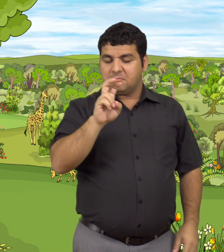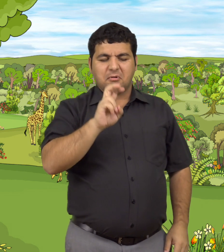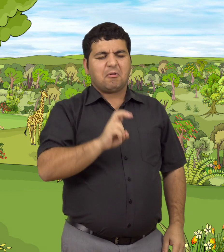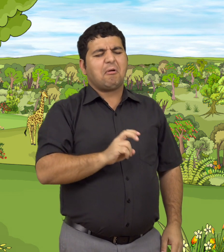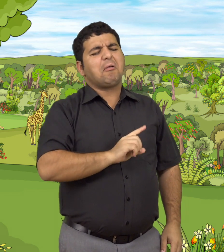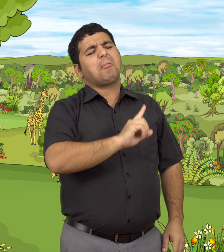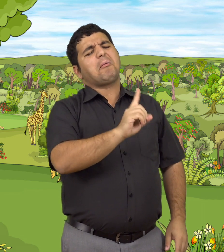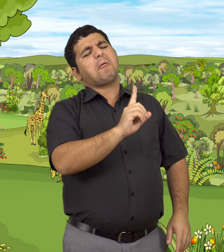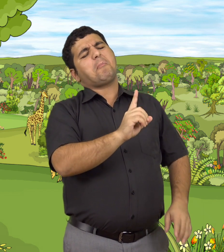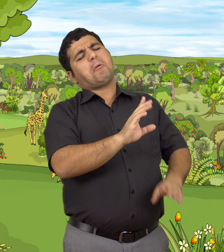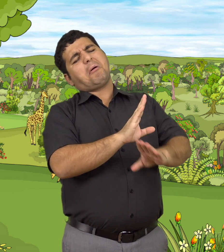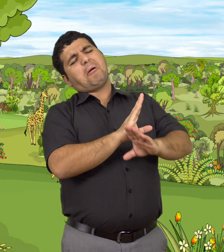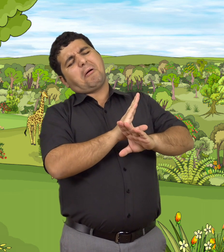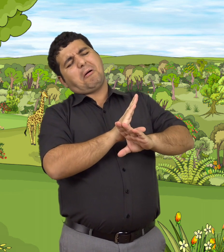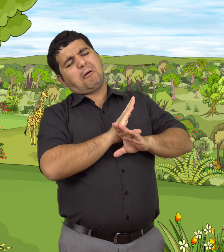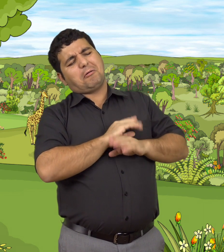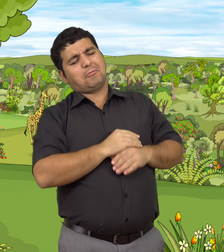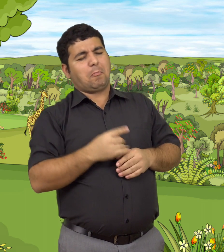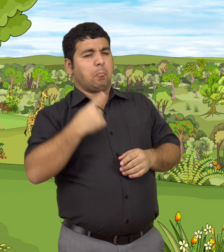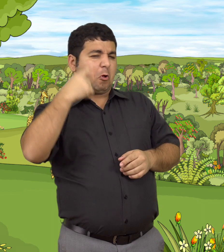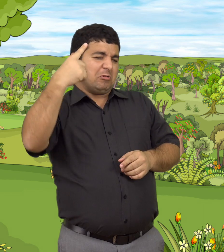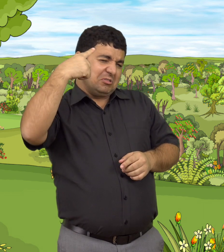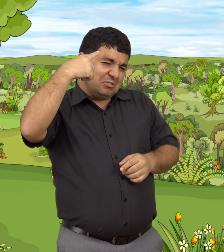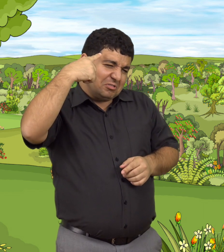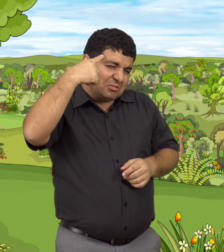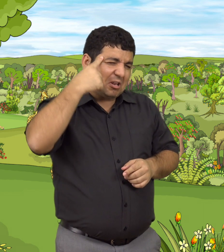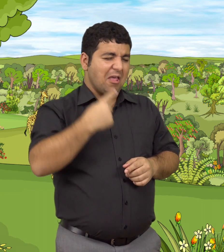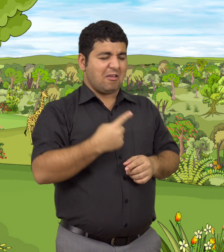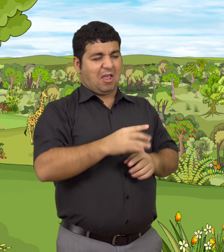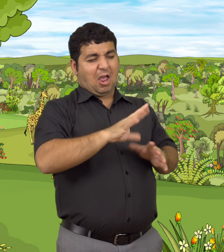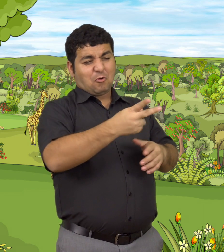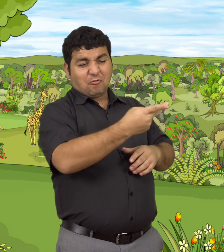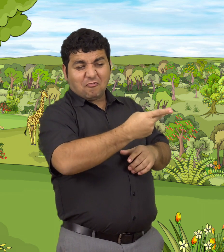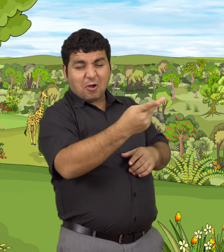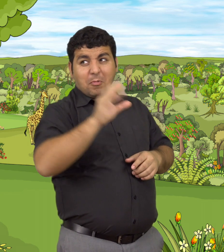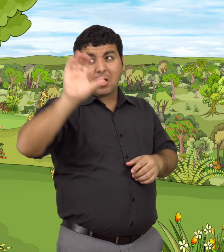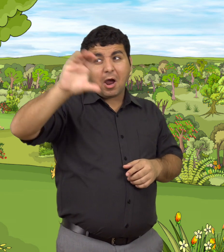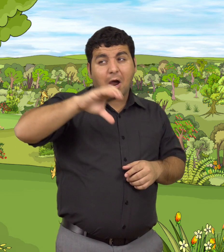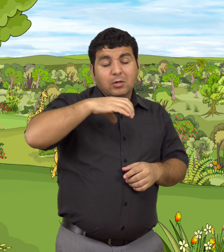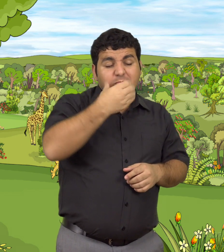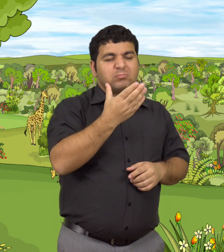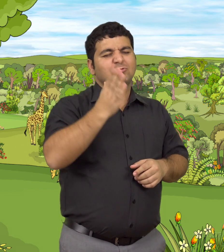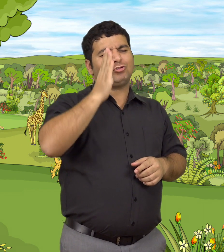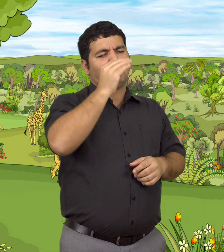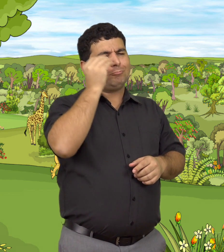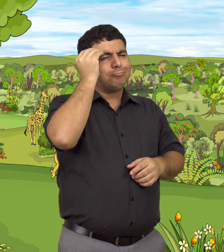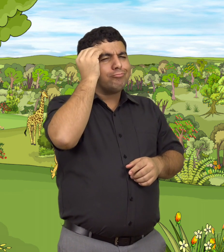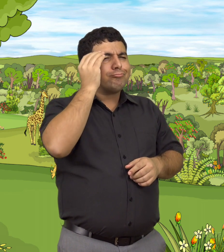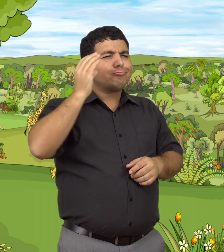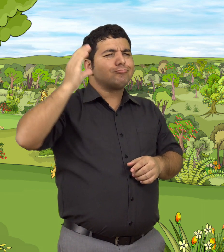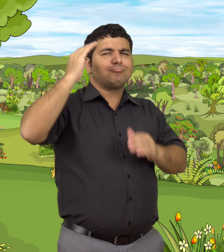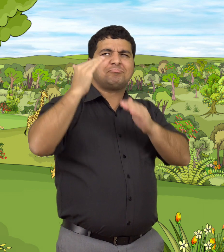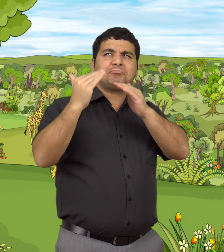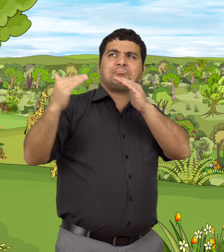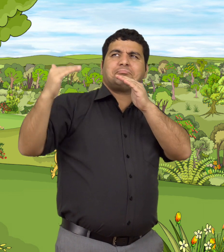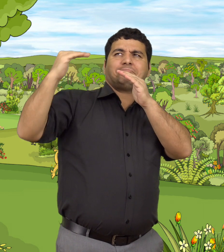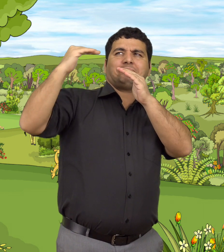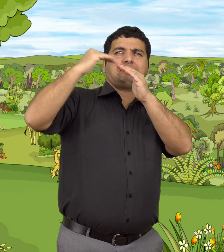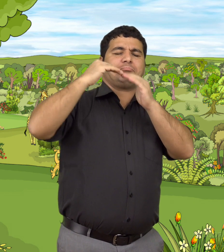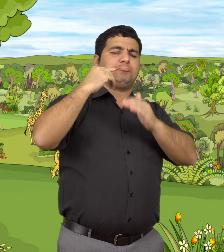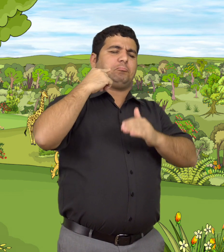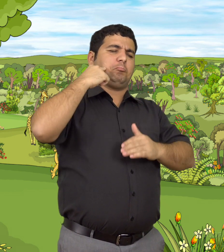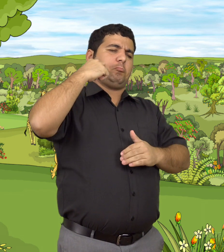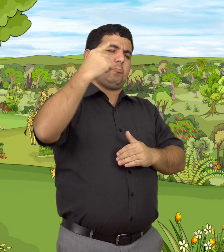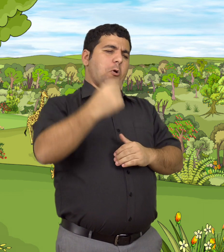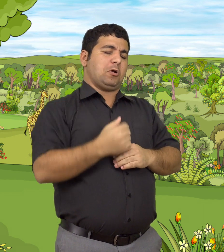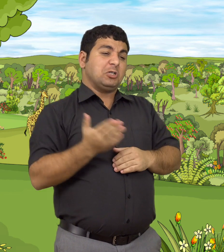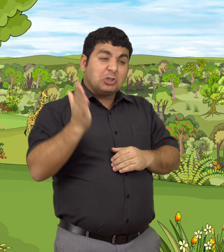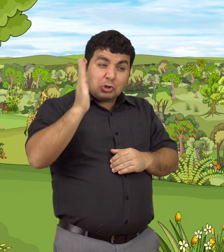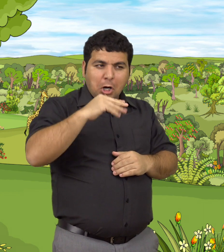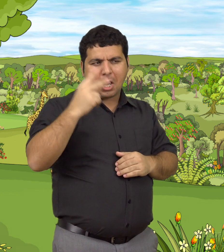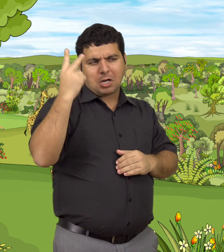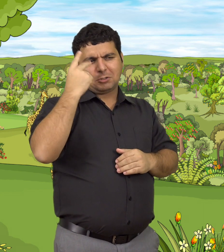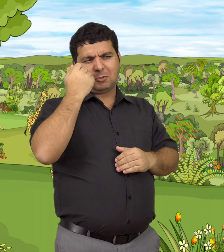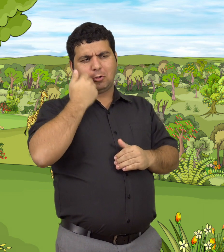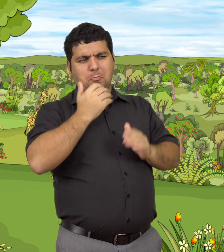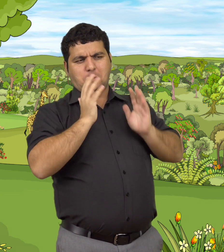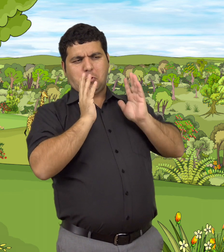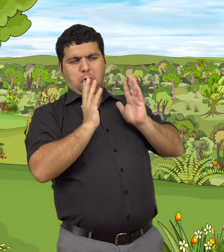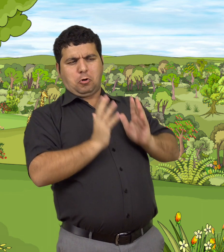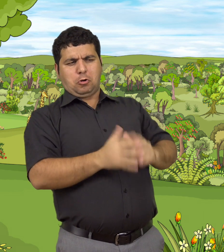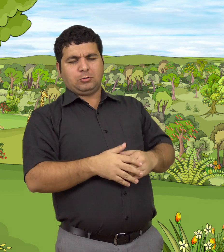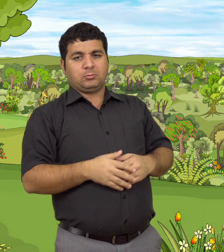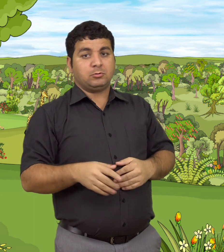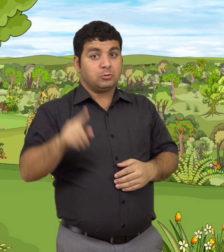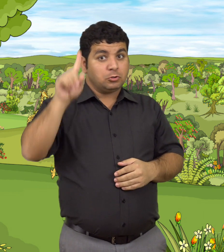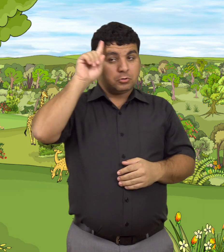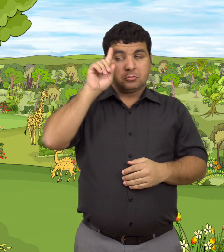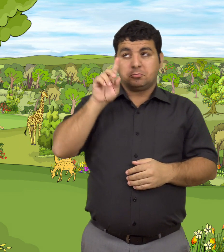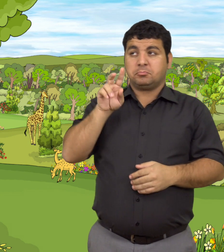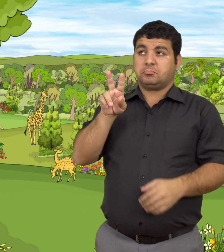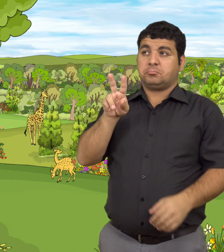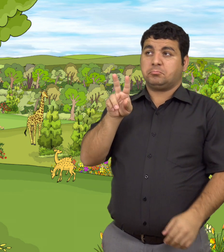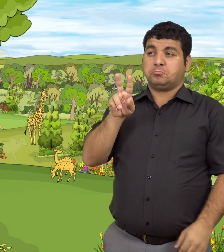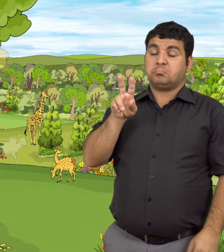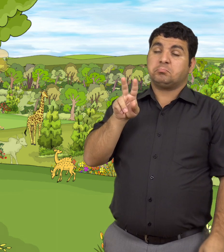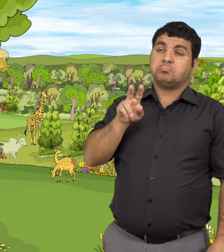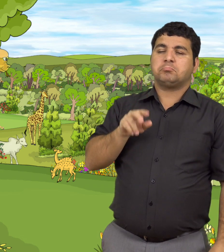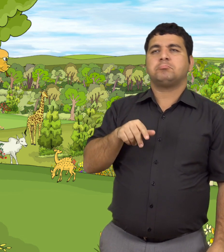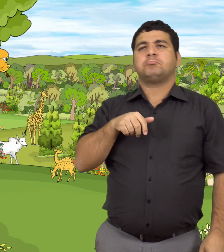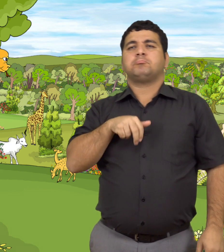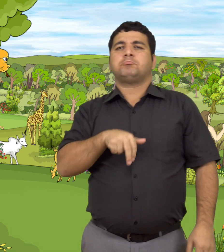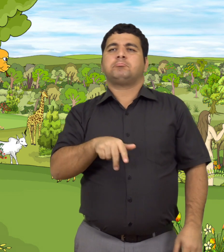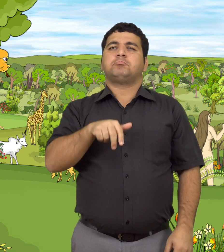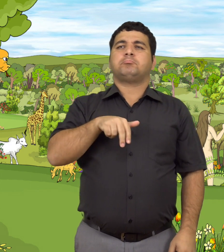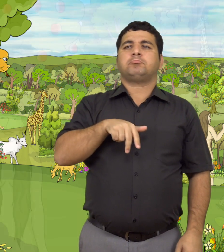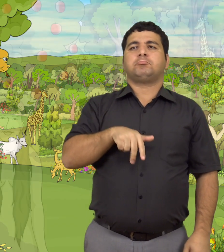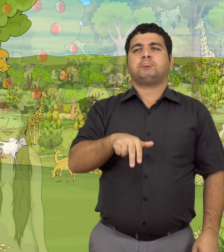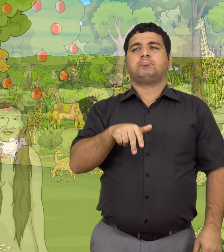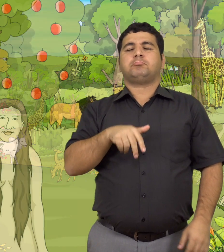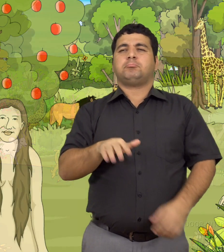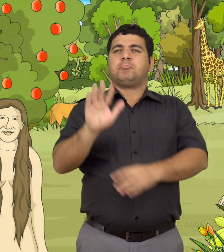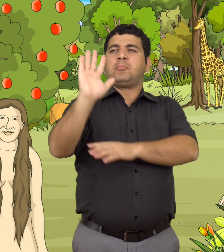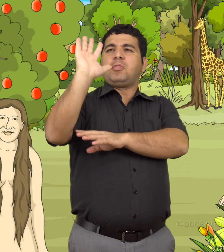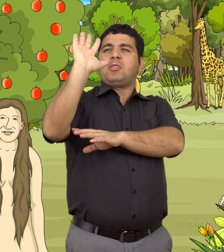“For God knows that in the day you eat of it, your eyes will be opened and you will be like God, knowing good and evil.”